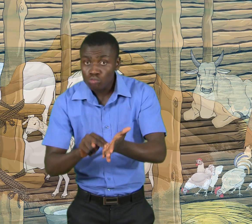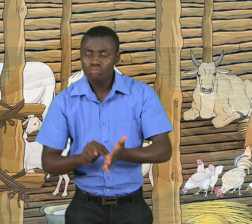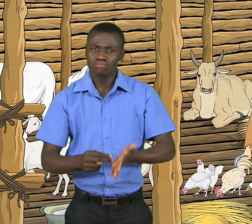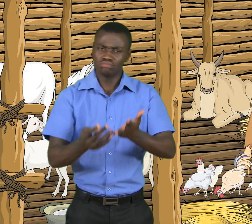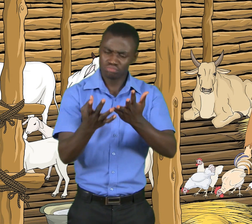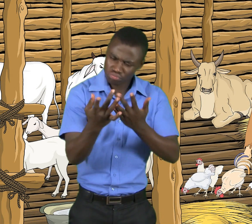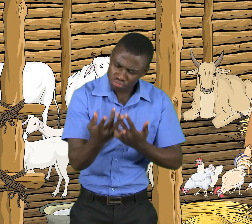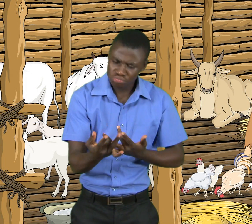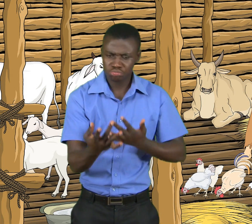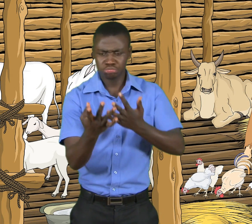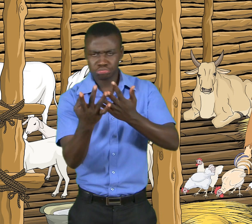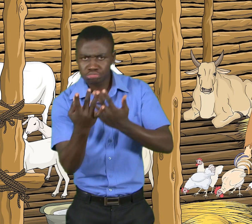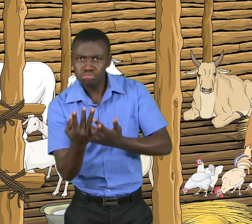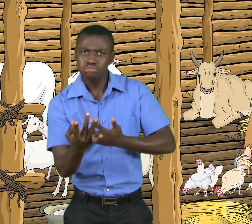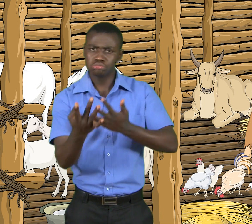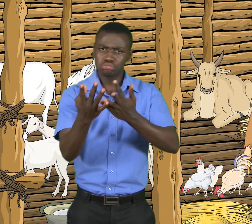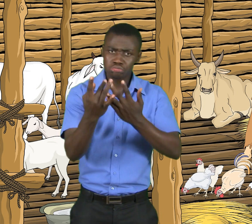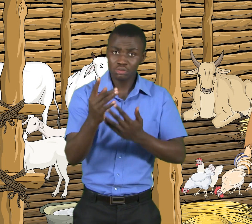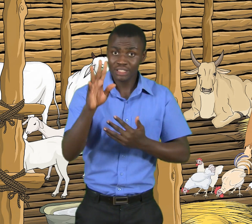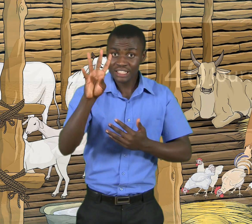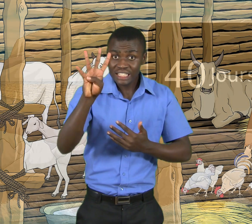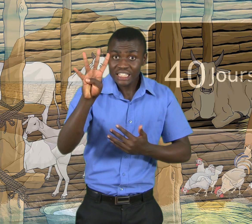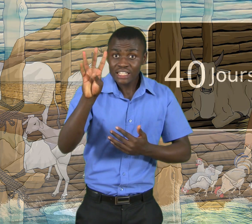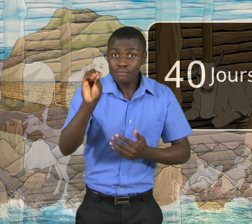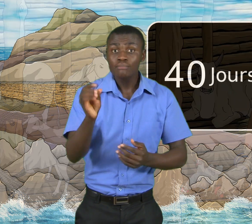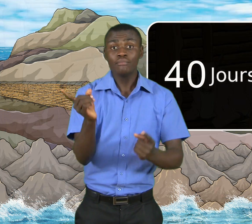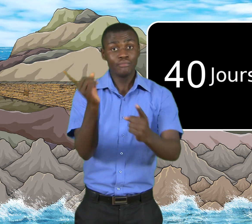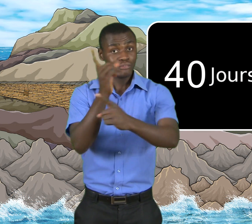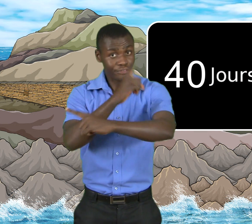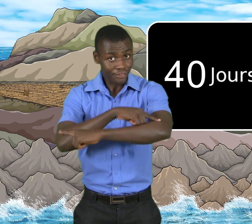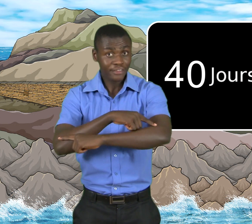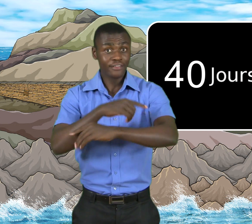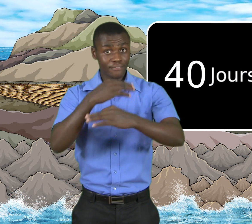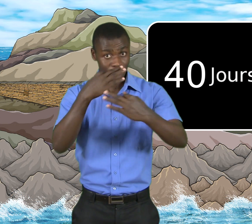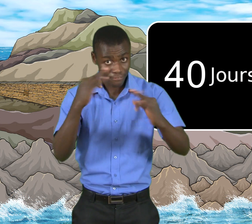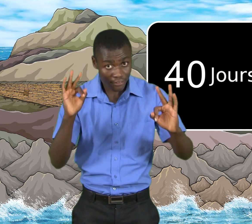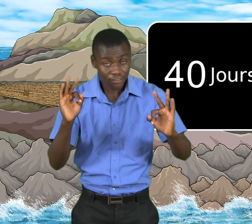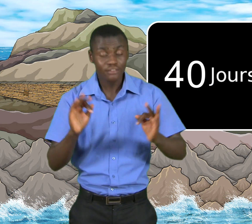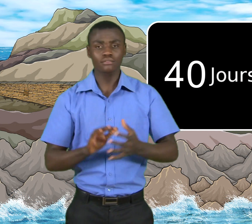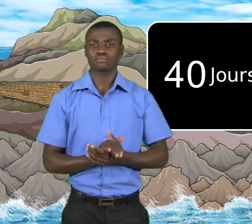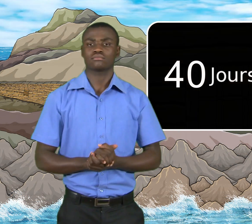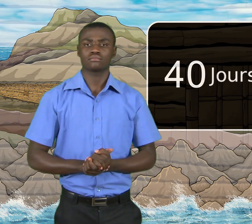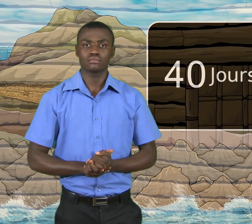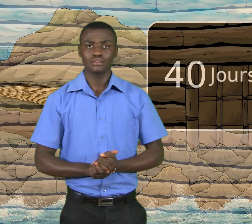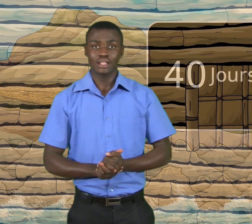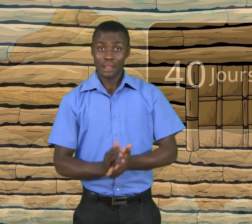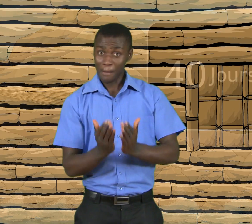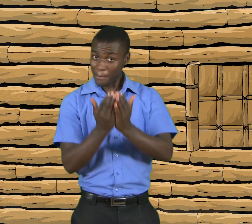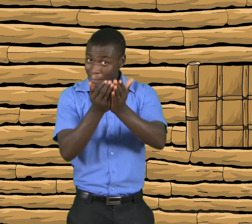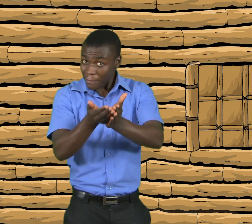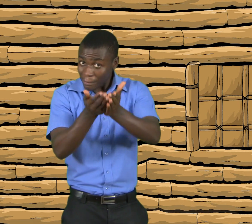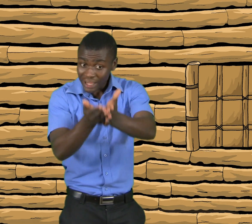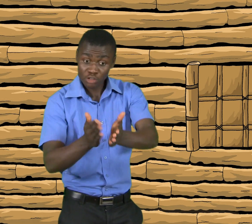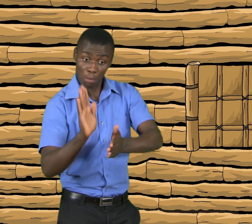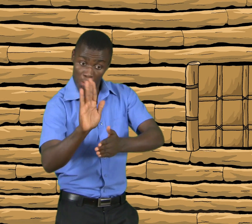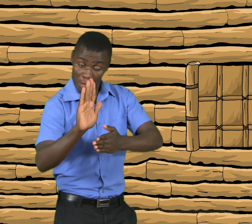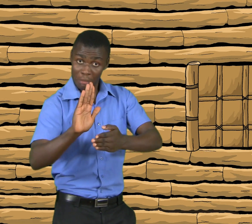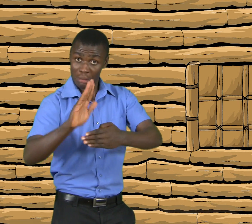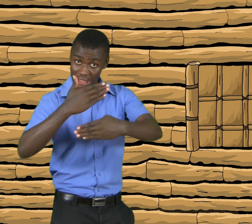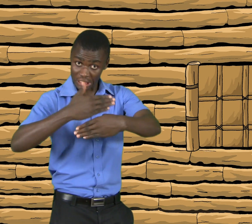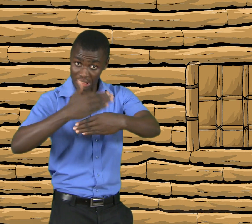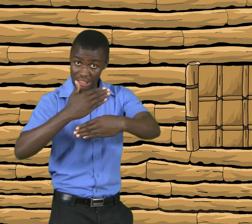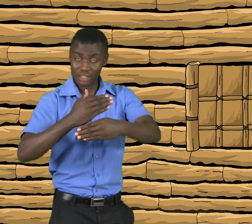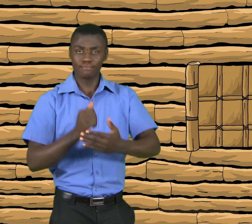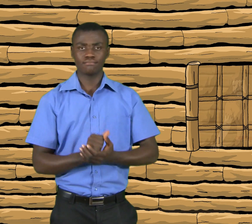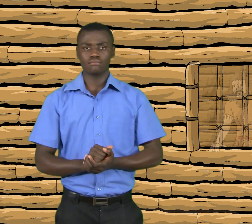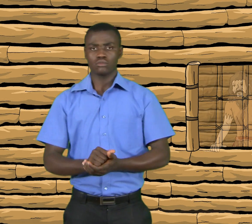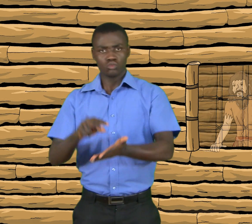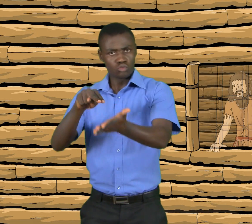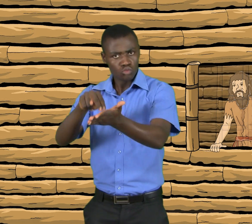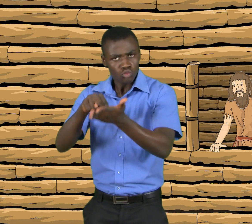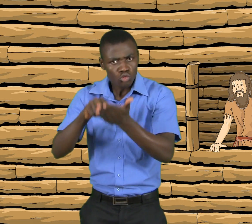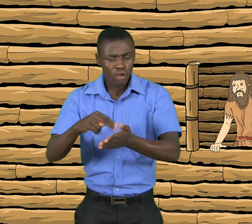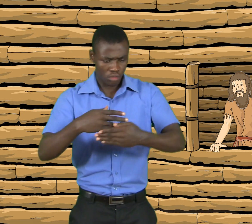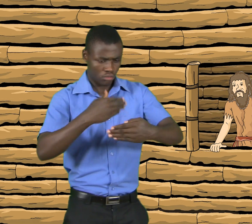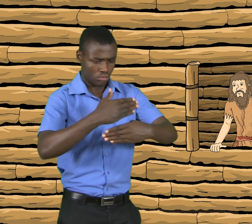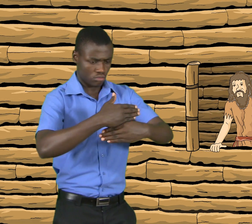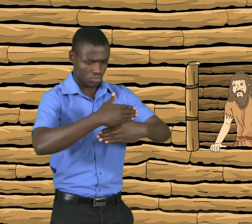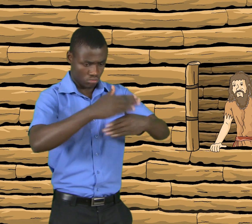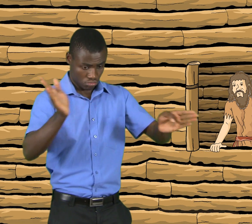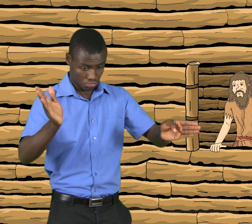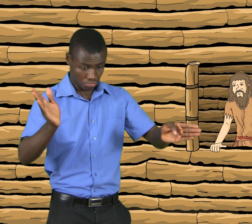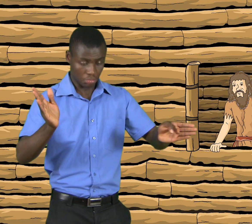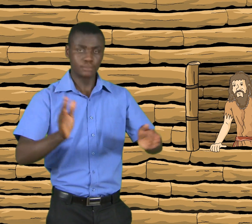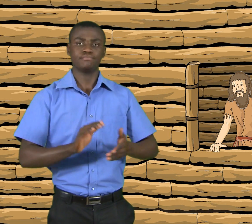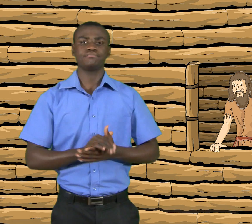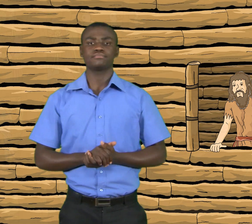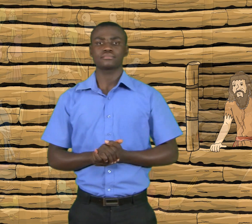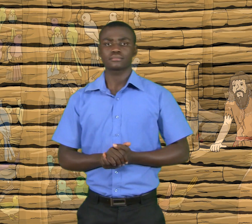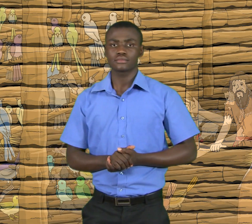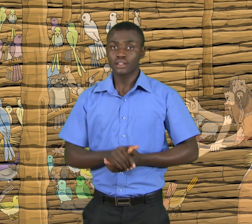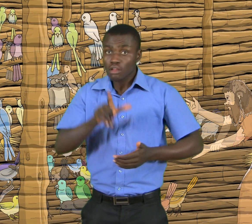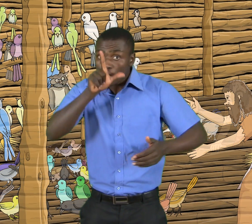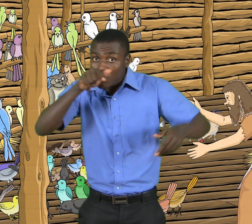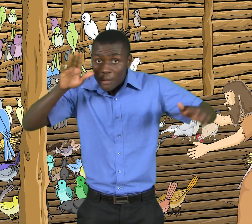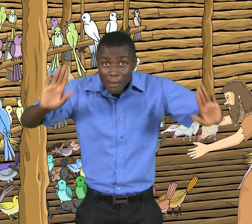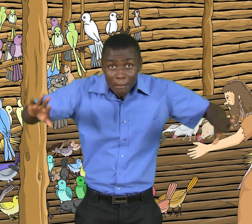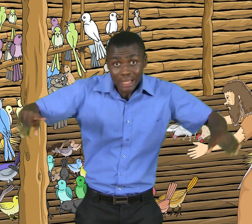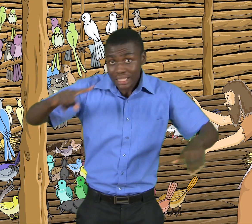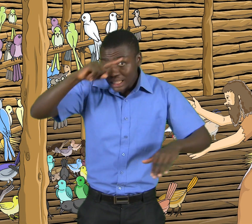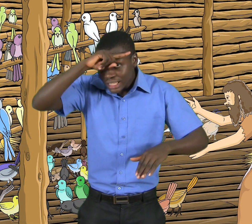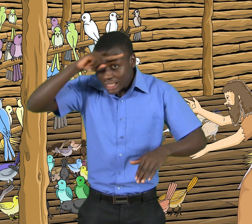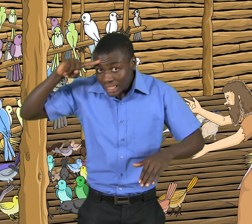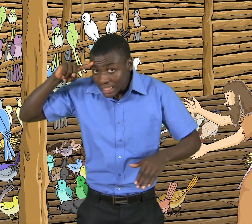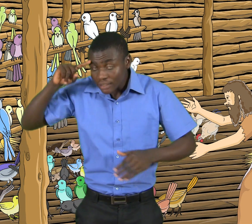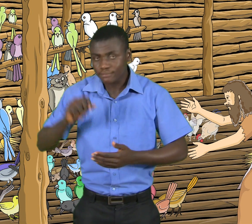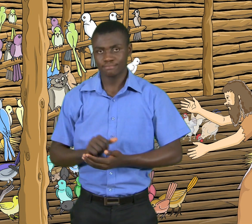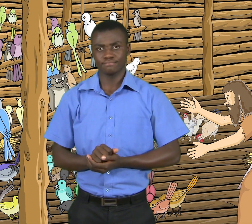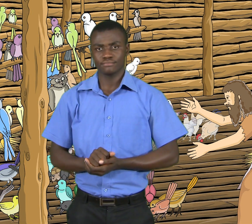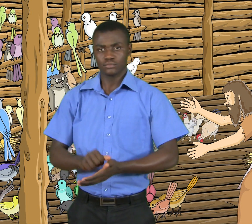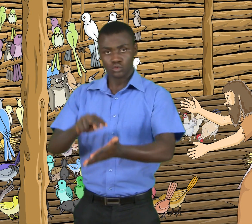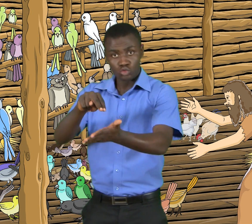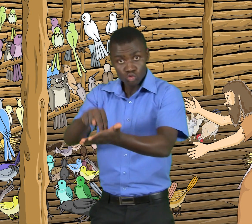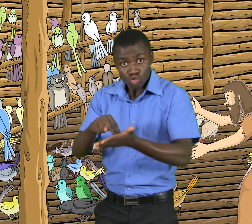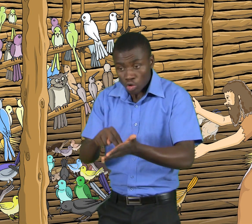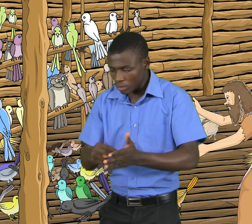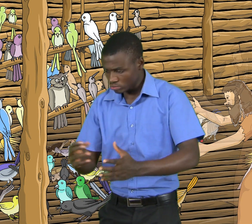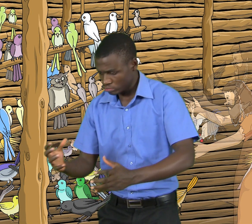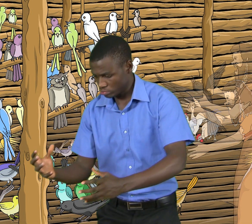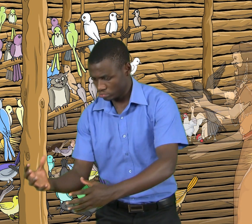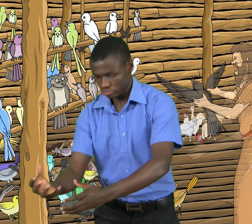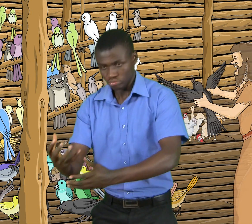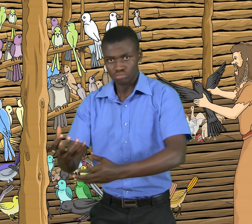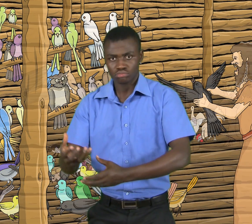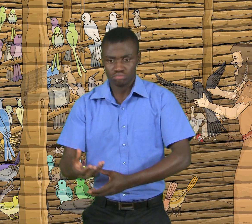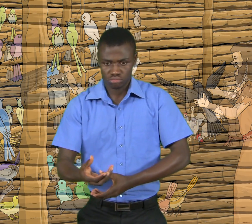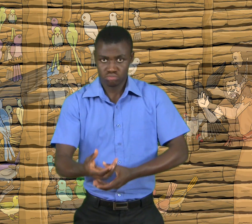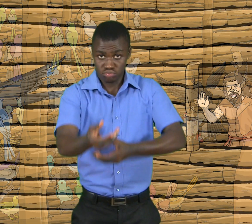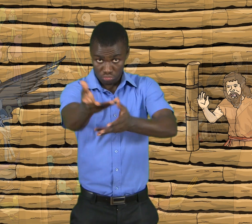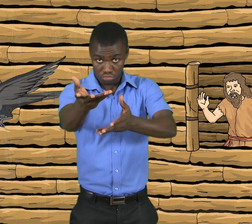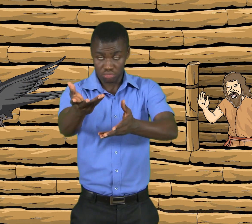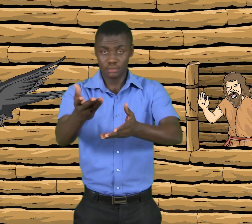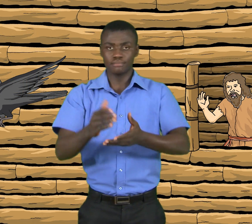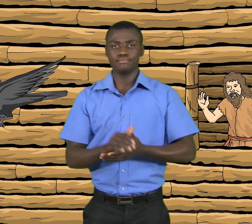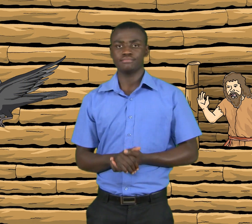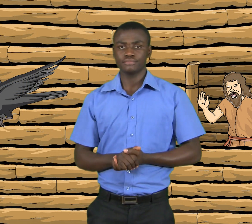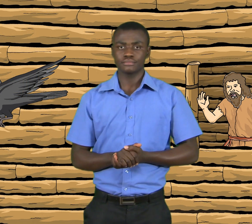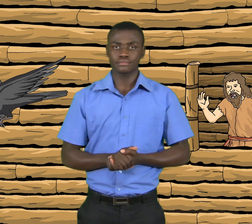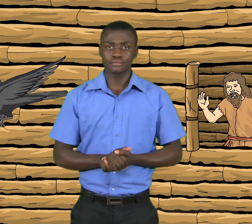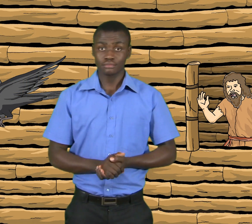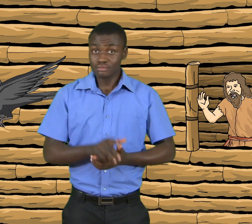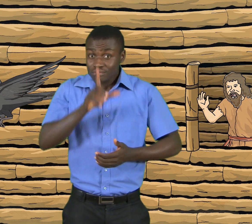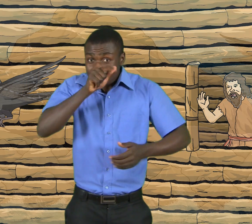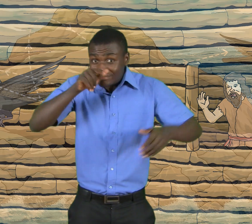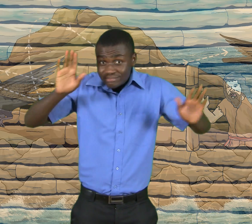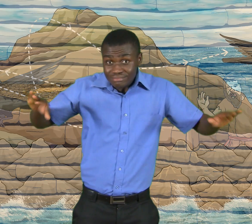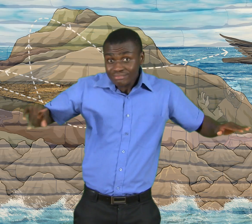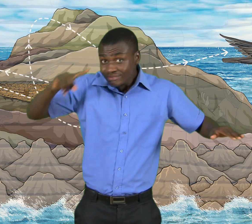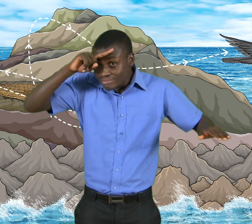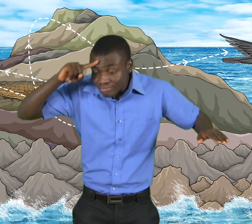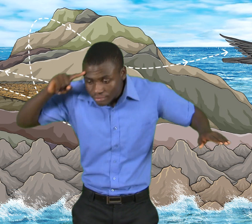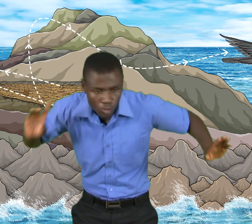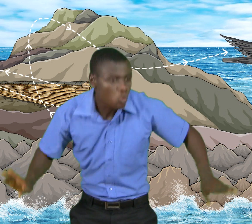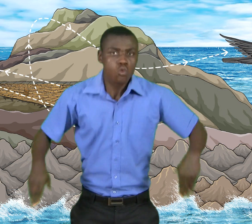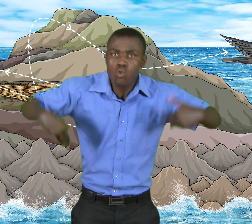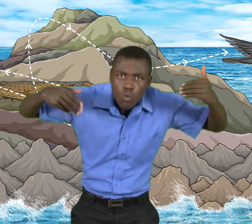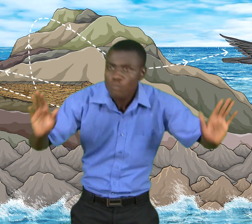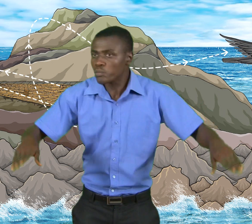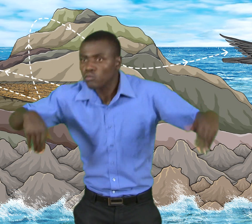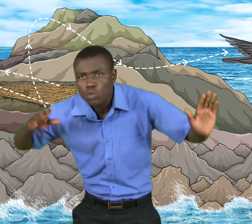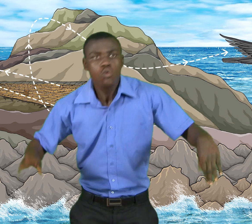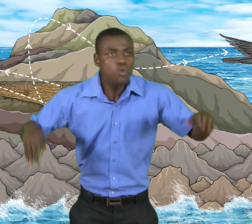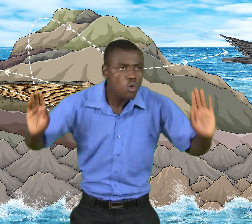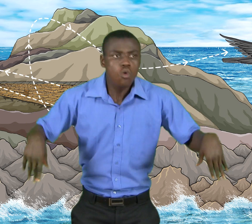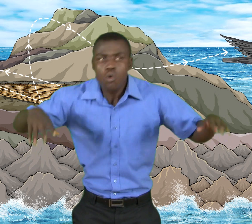After forty days Noah opened the window he had made in the ark and sent out a raven.